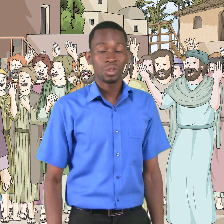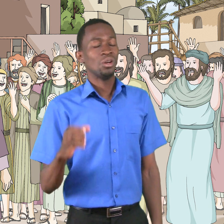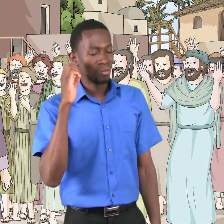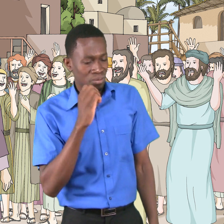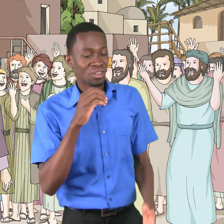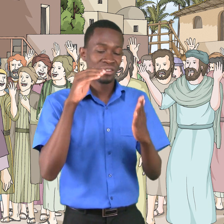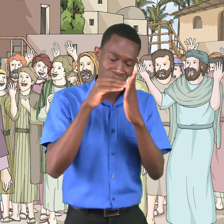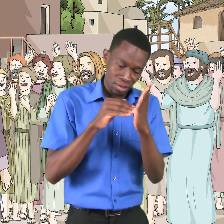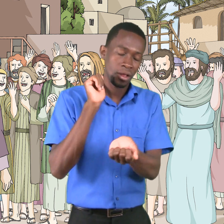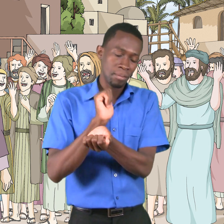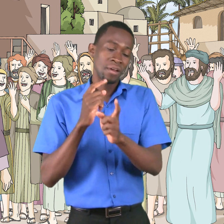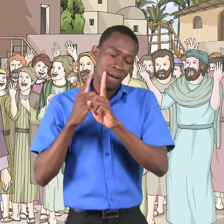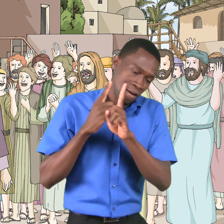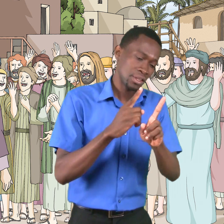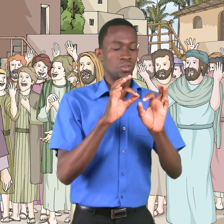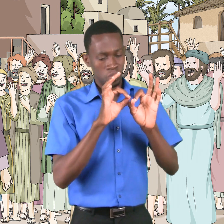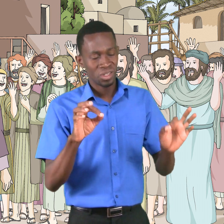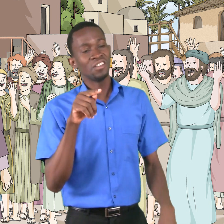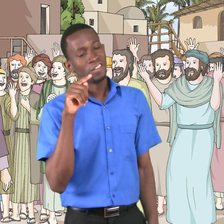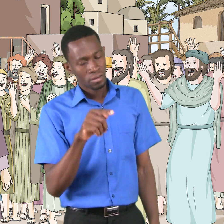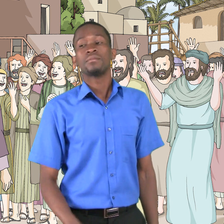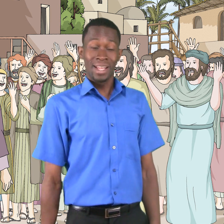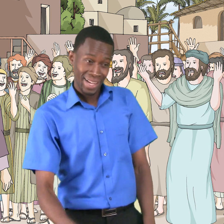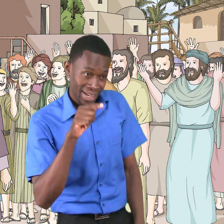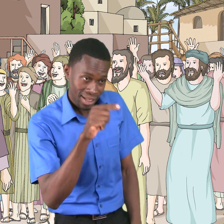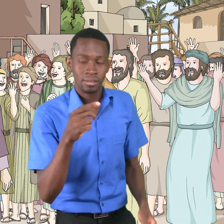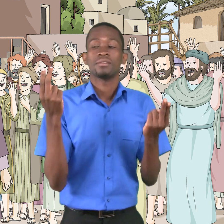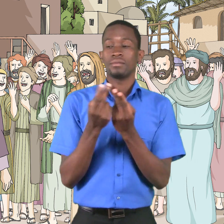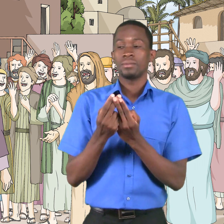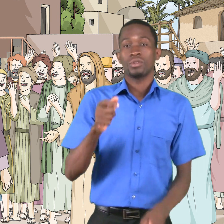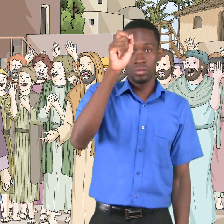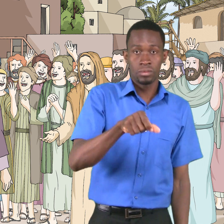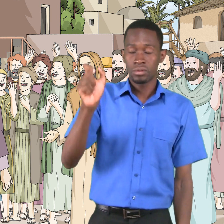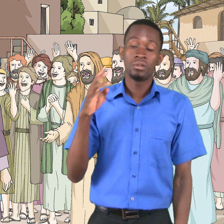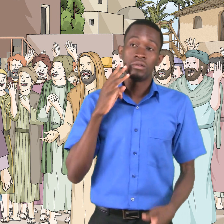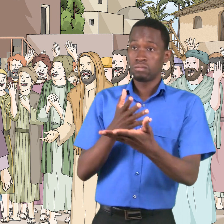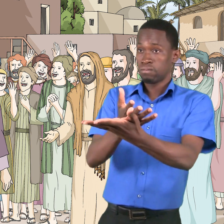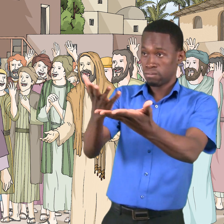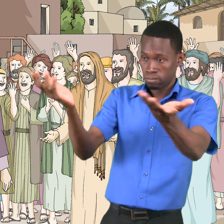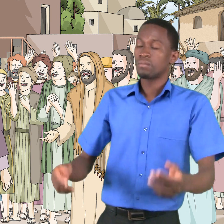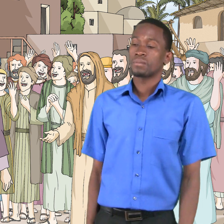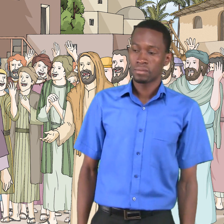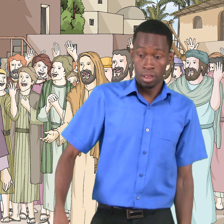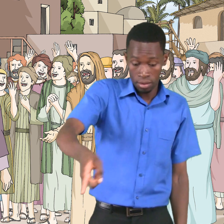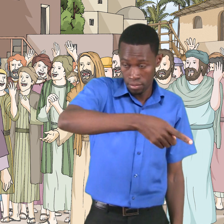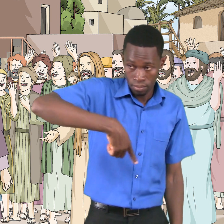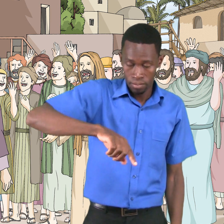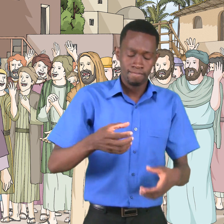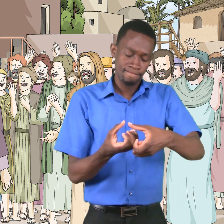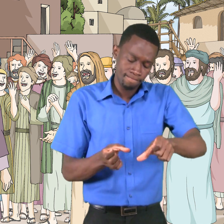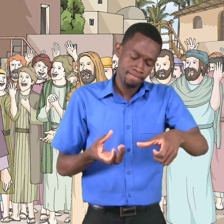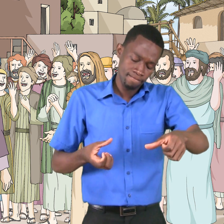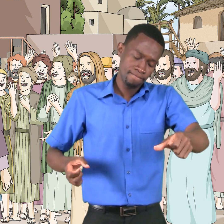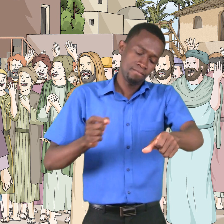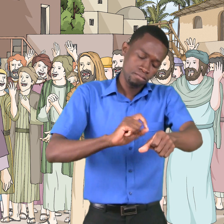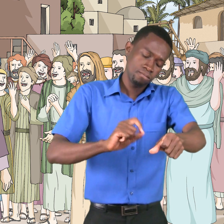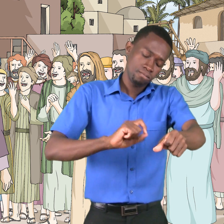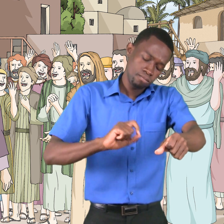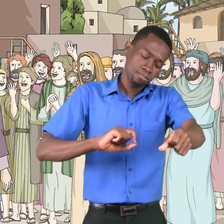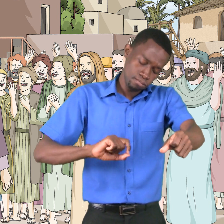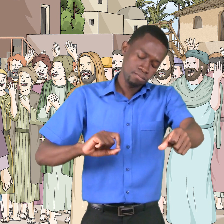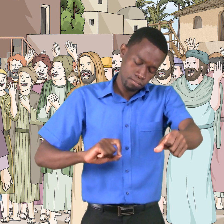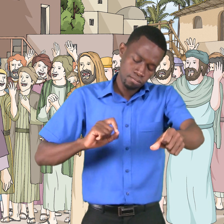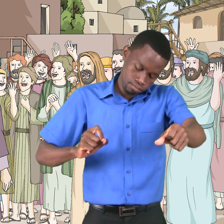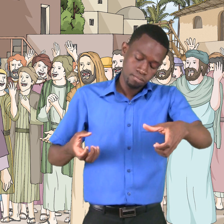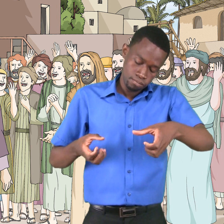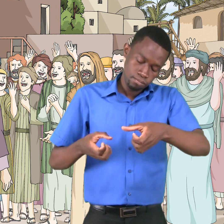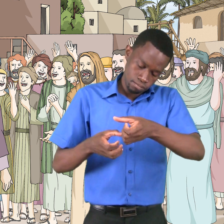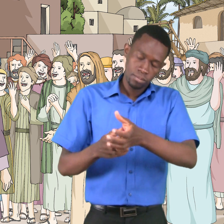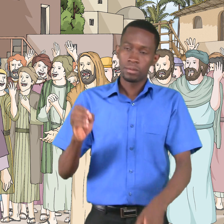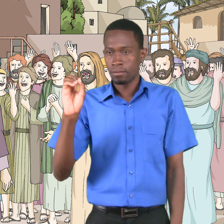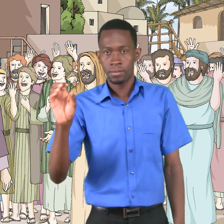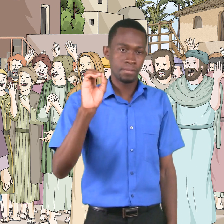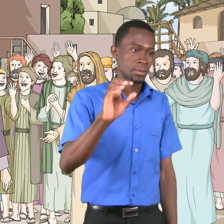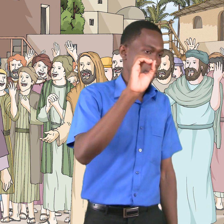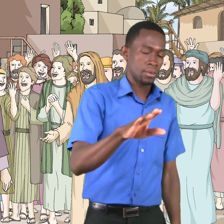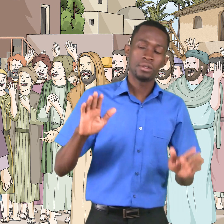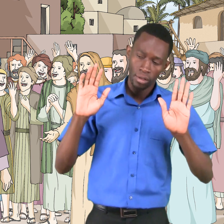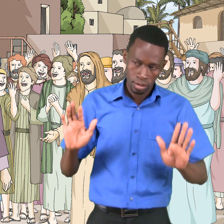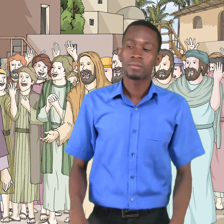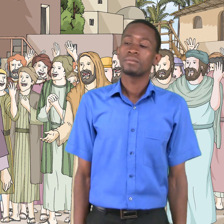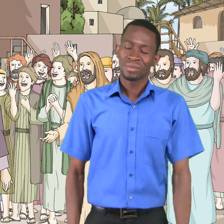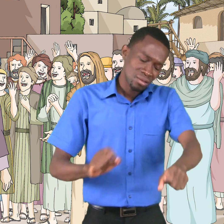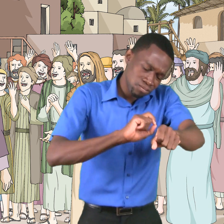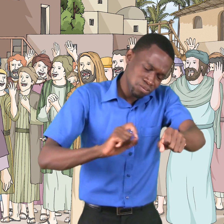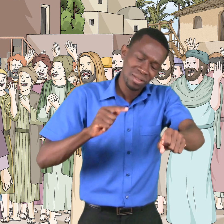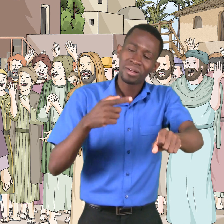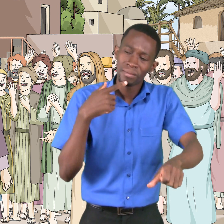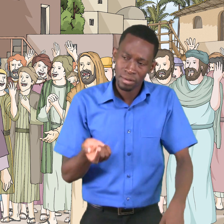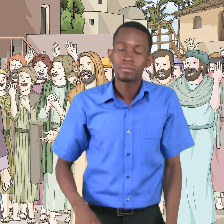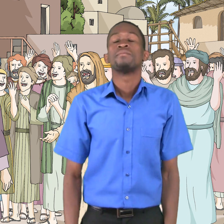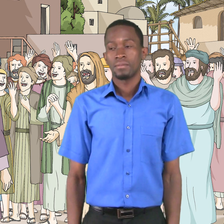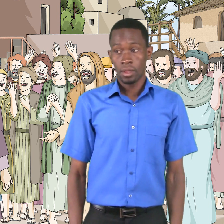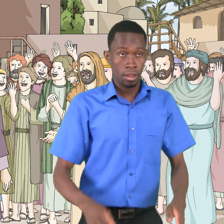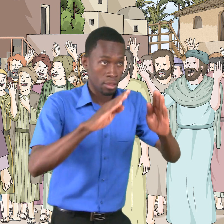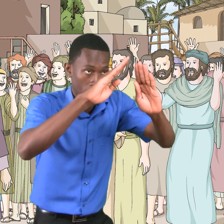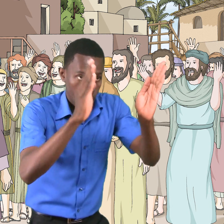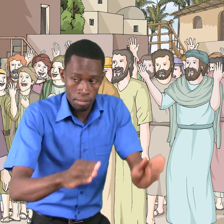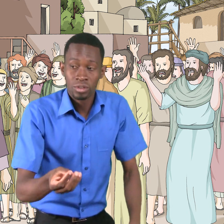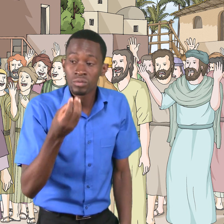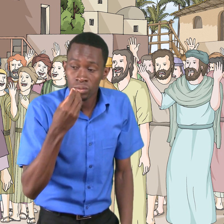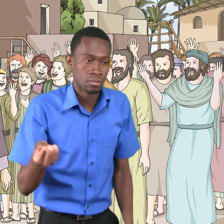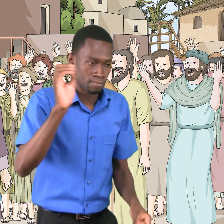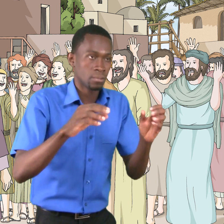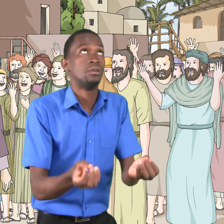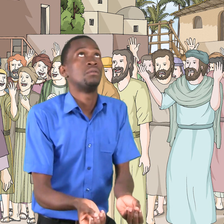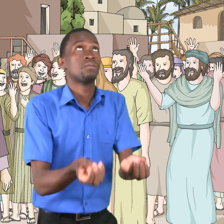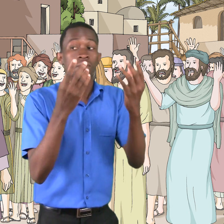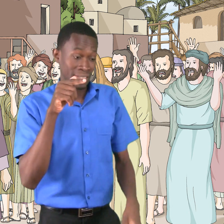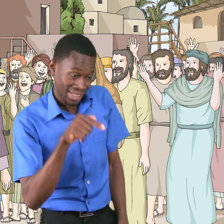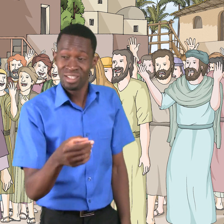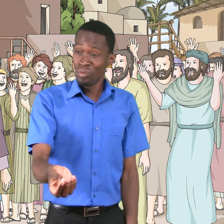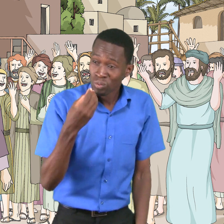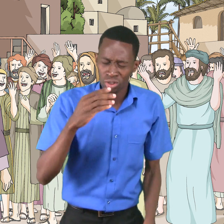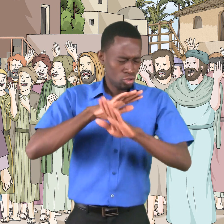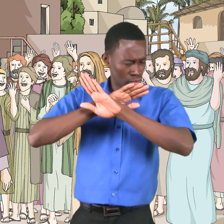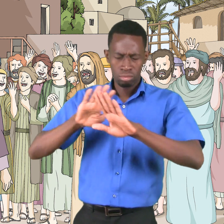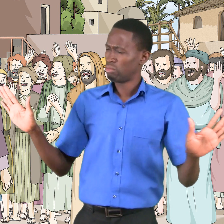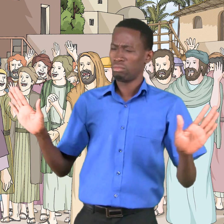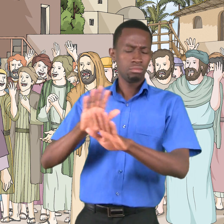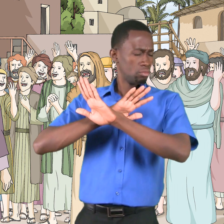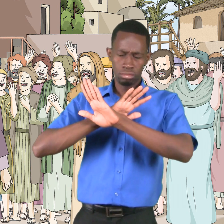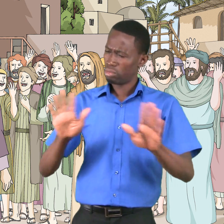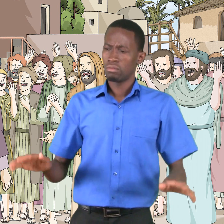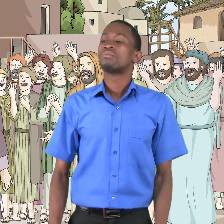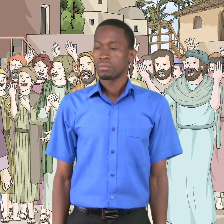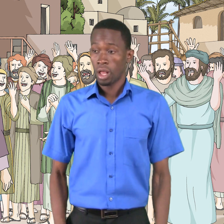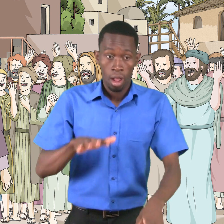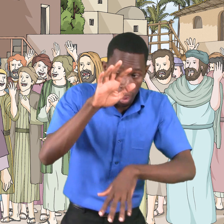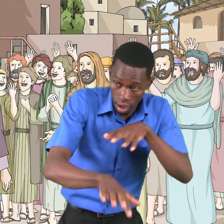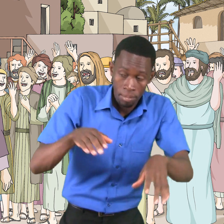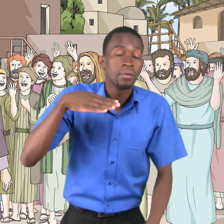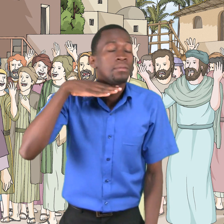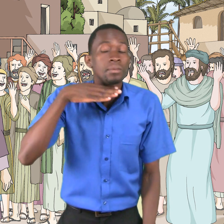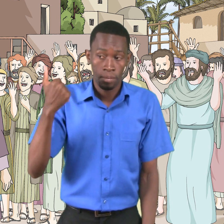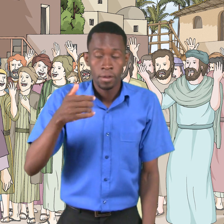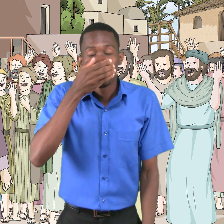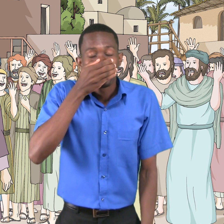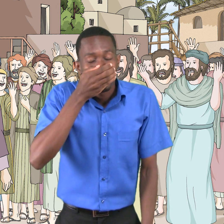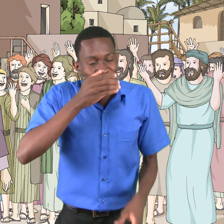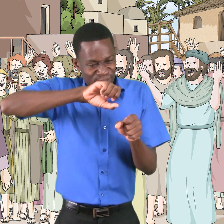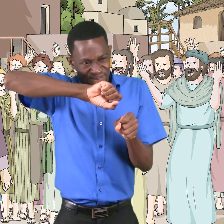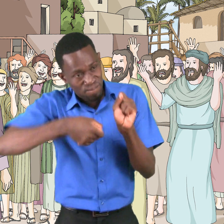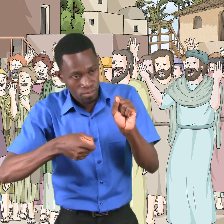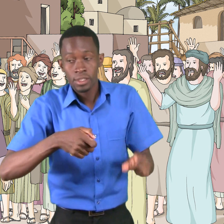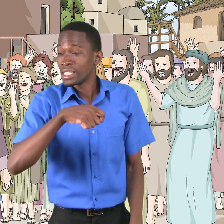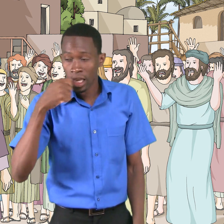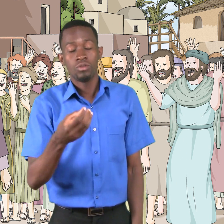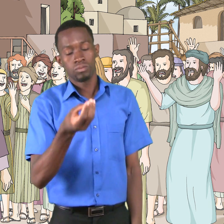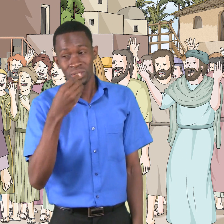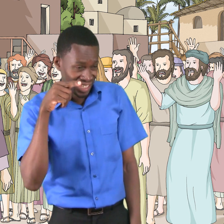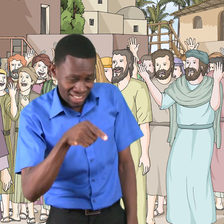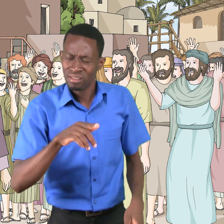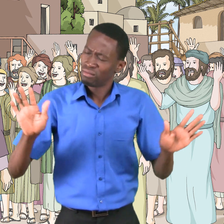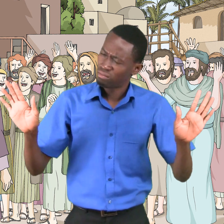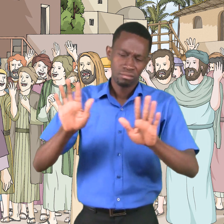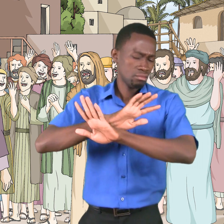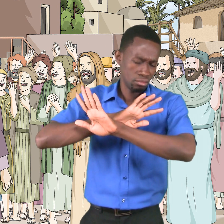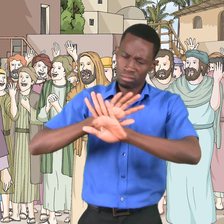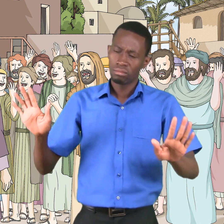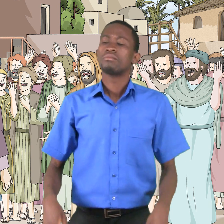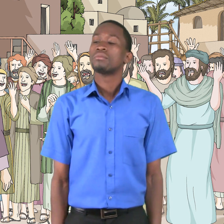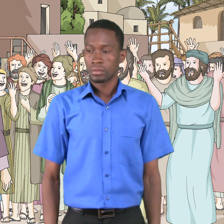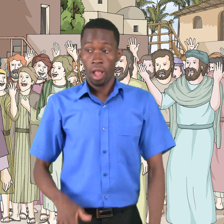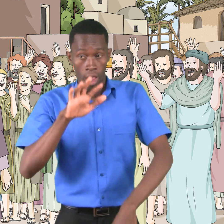Then everyone will know that there is no truth to these rumors about you, but that you also live in obedience to the law.